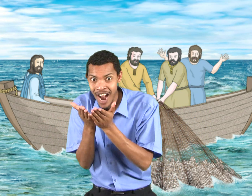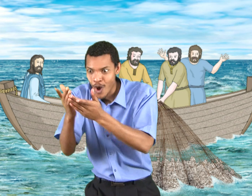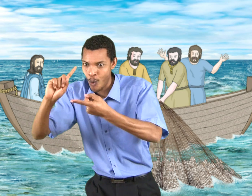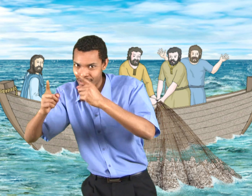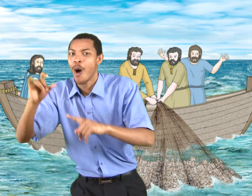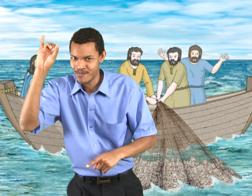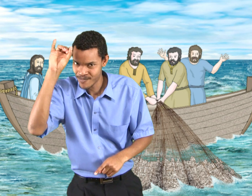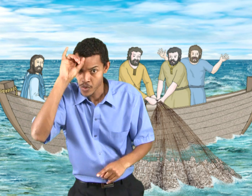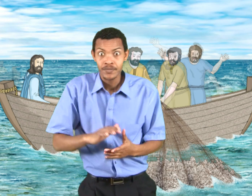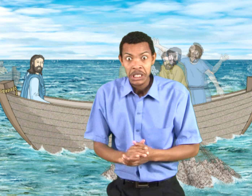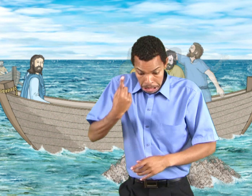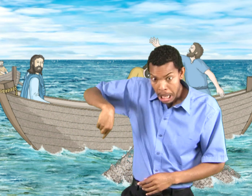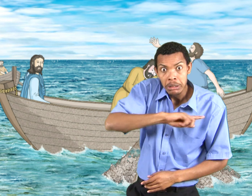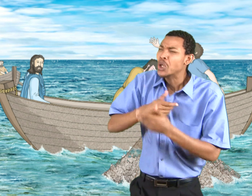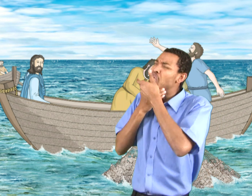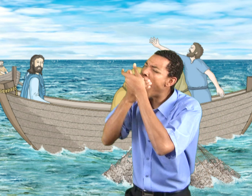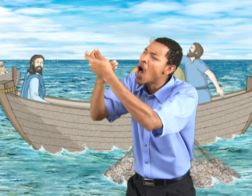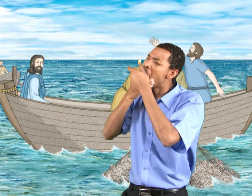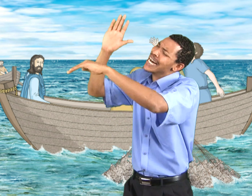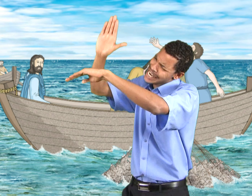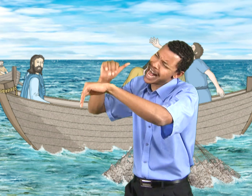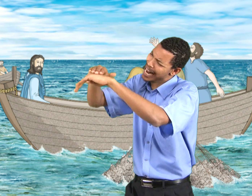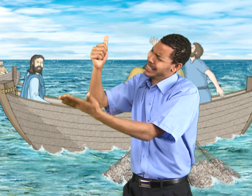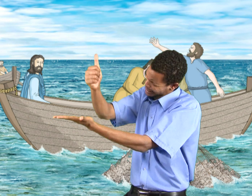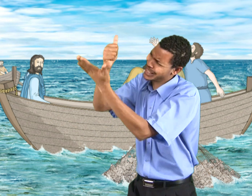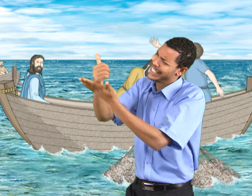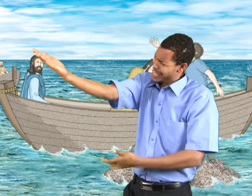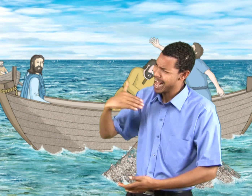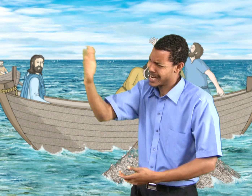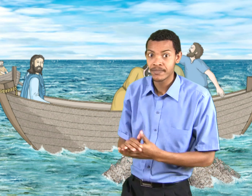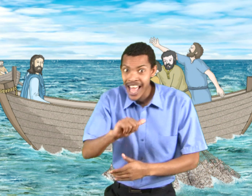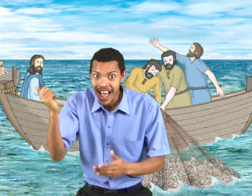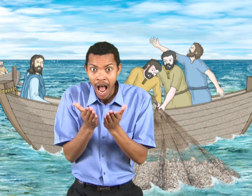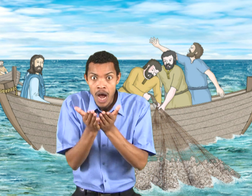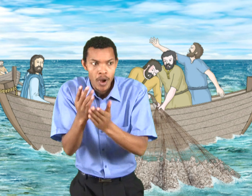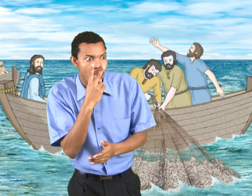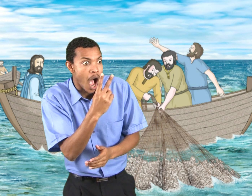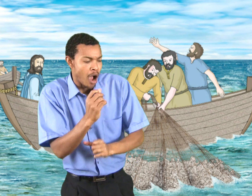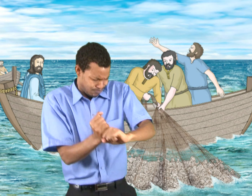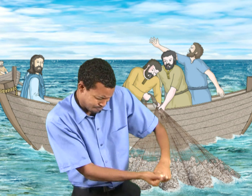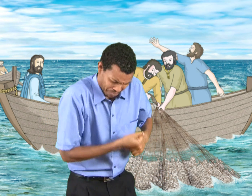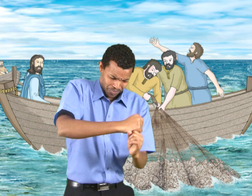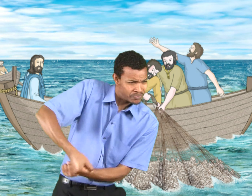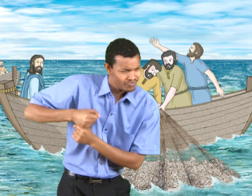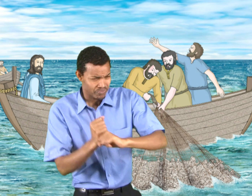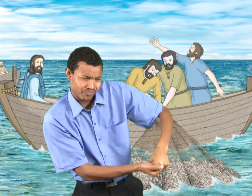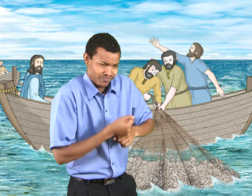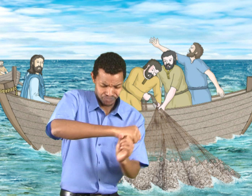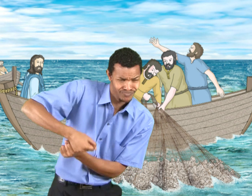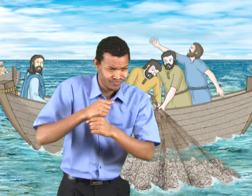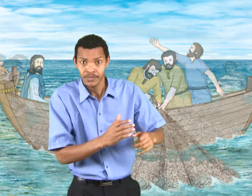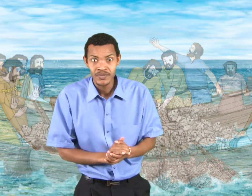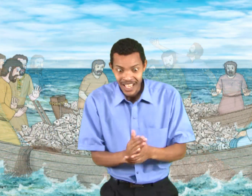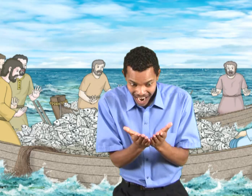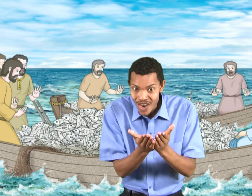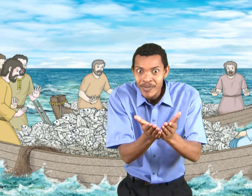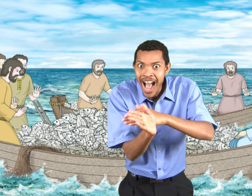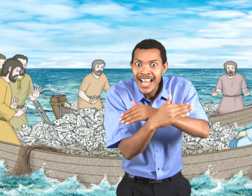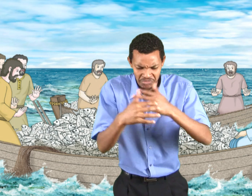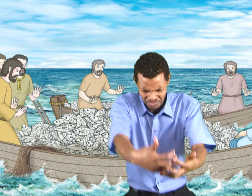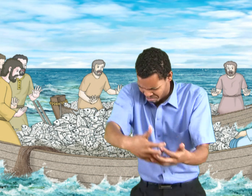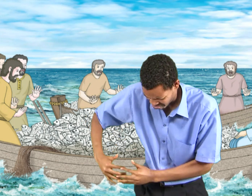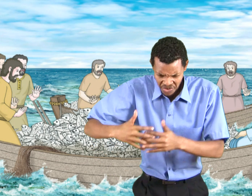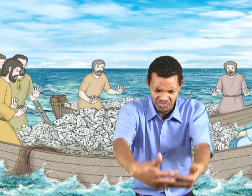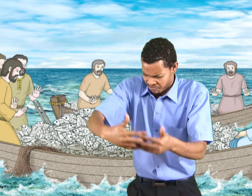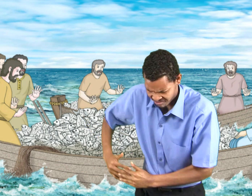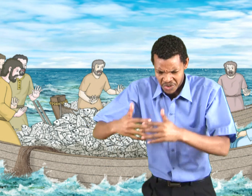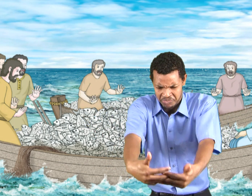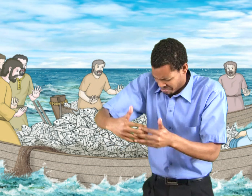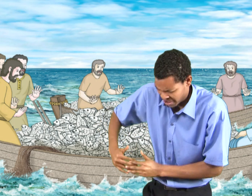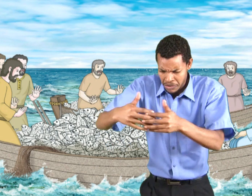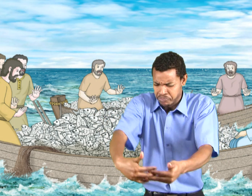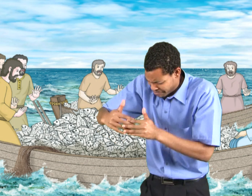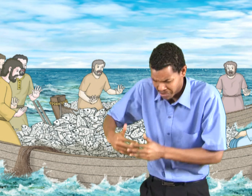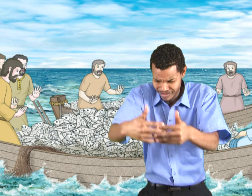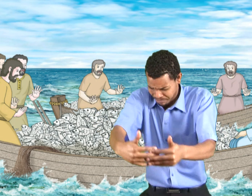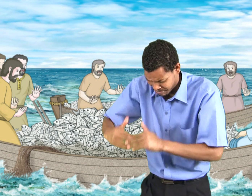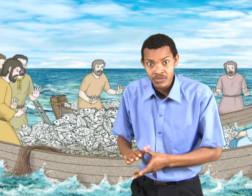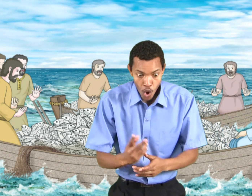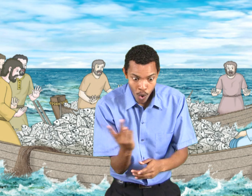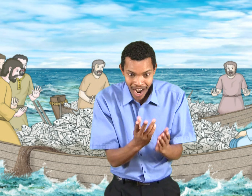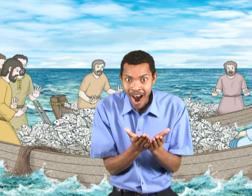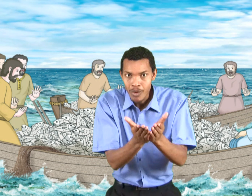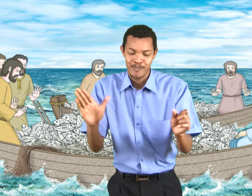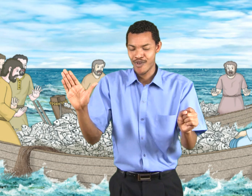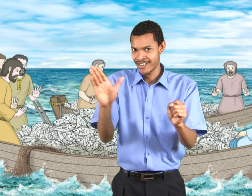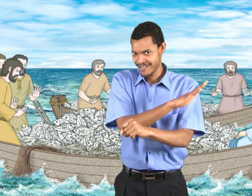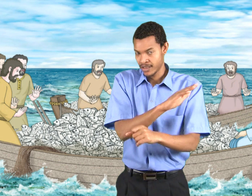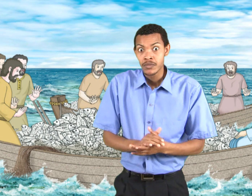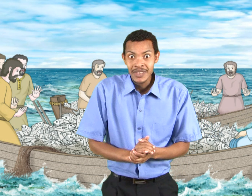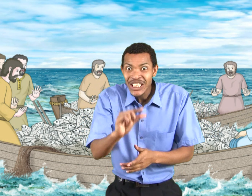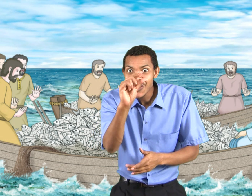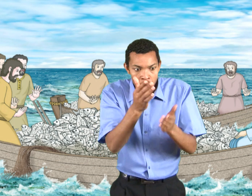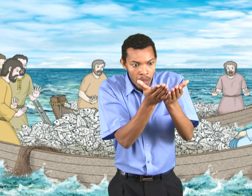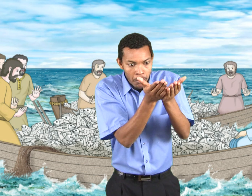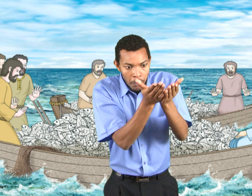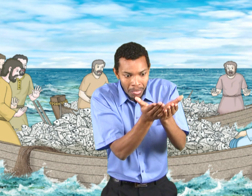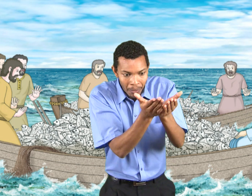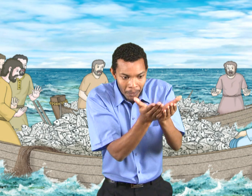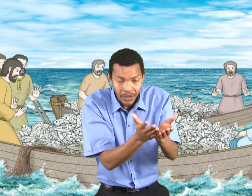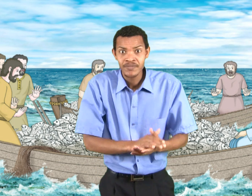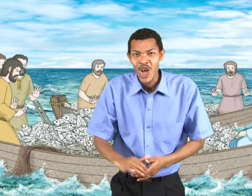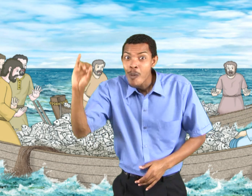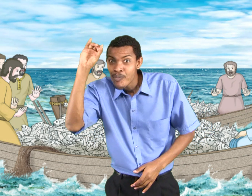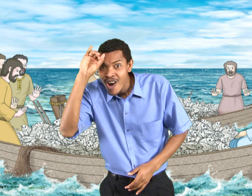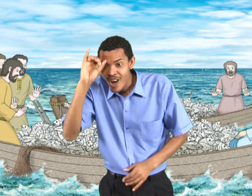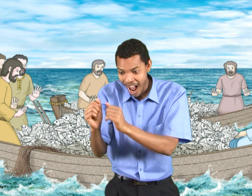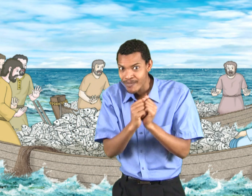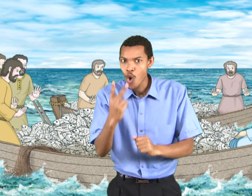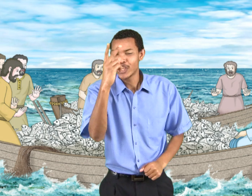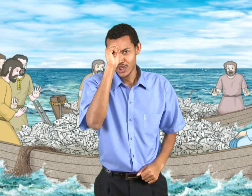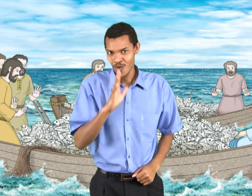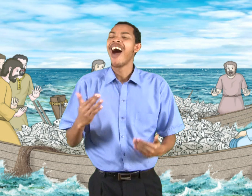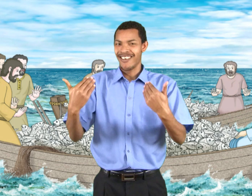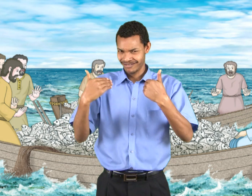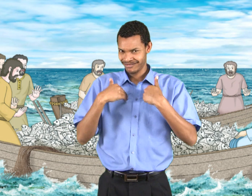So they signaled to their partners in the other boat to come and help them, and they came and filled both boats so full that they began to sink.